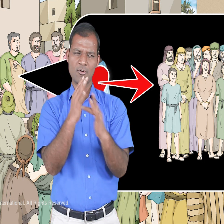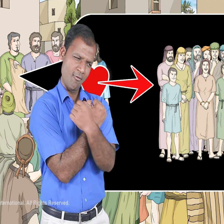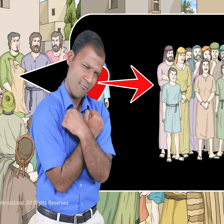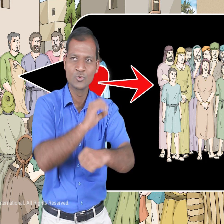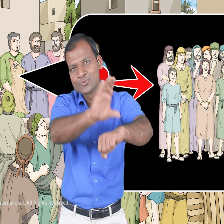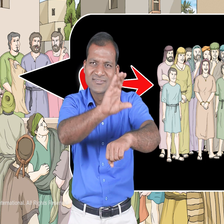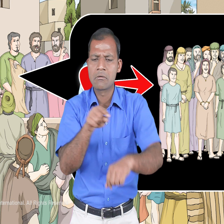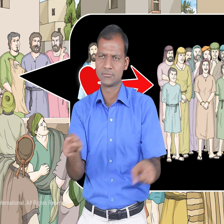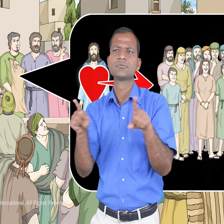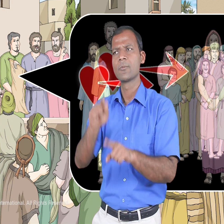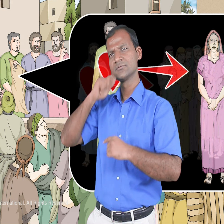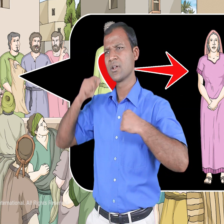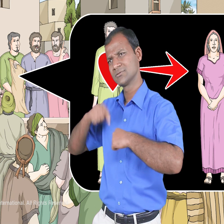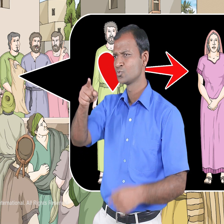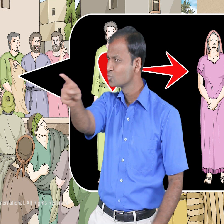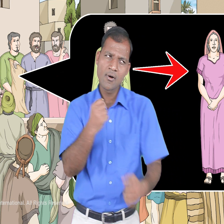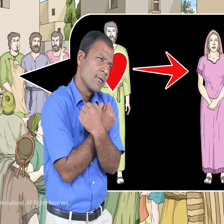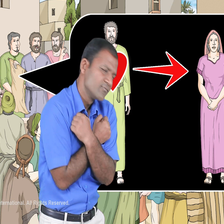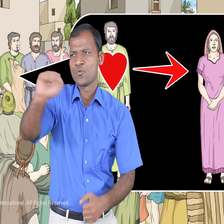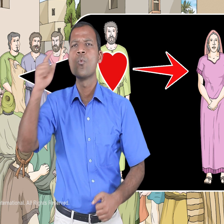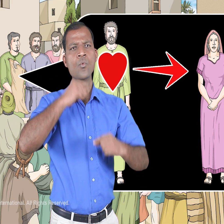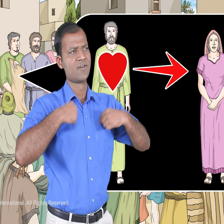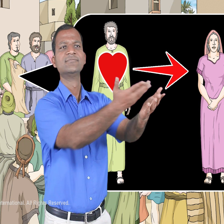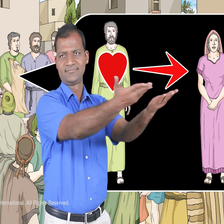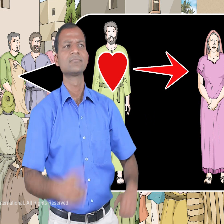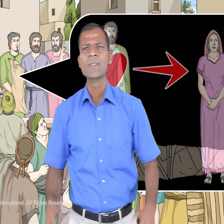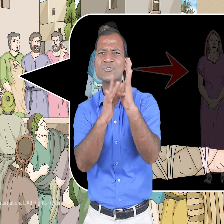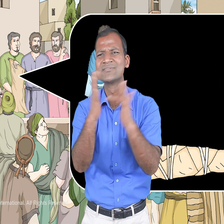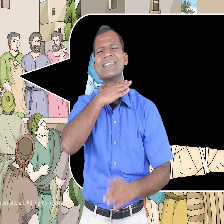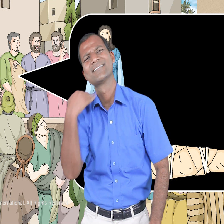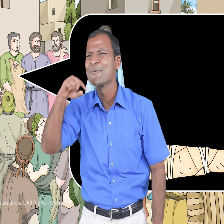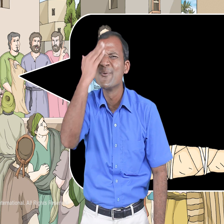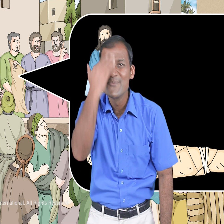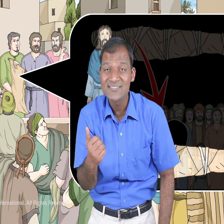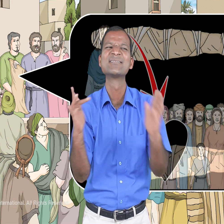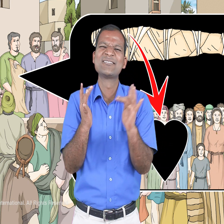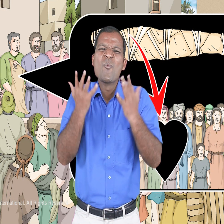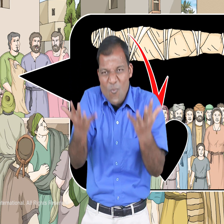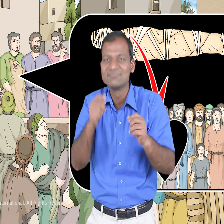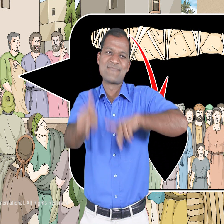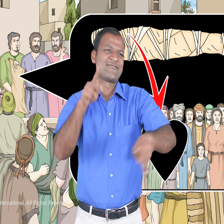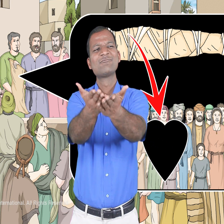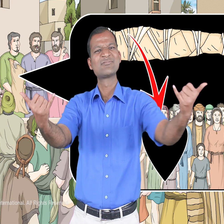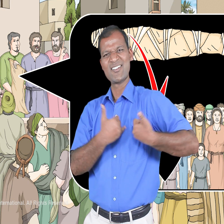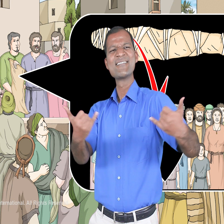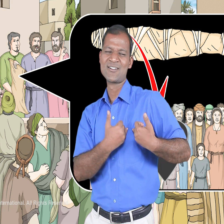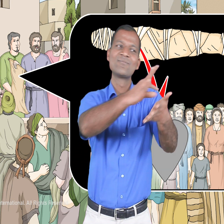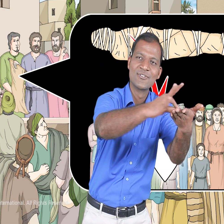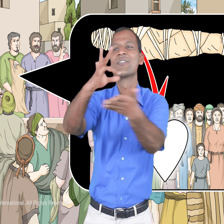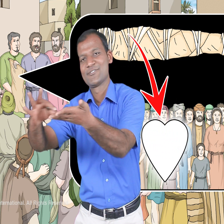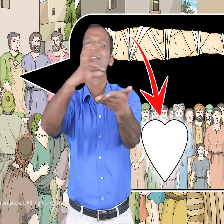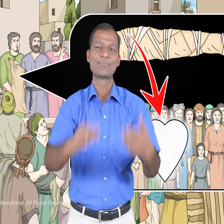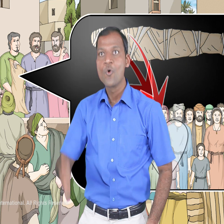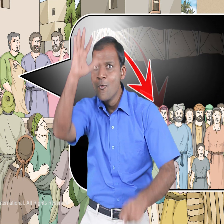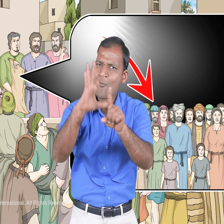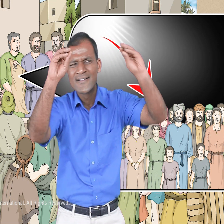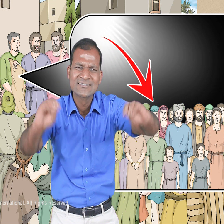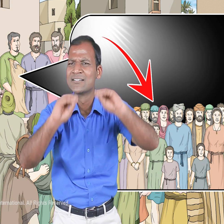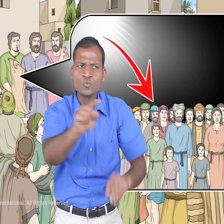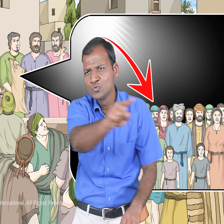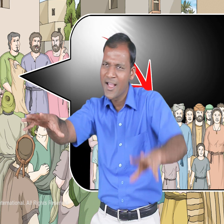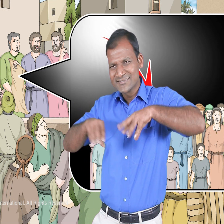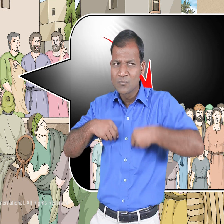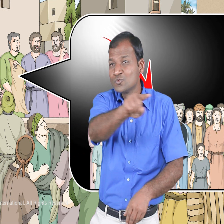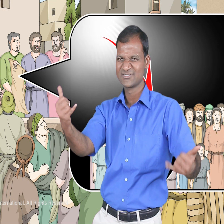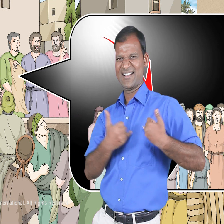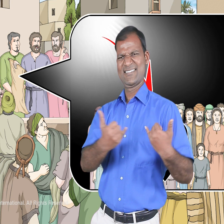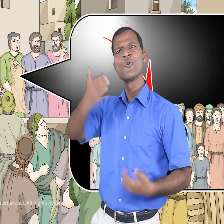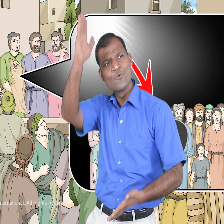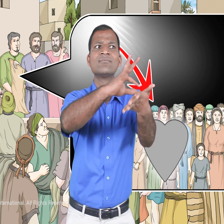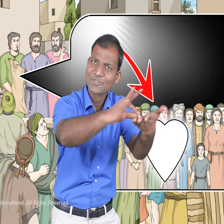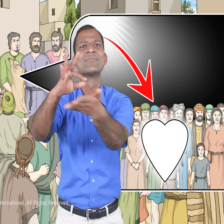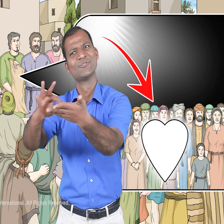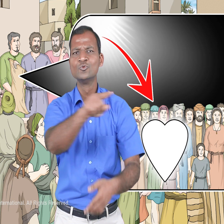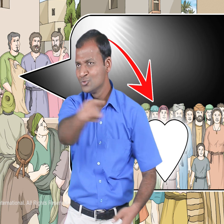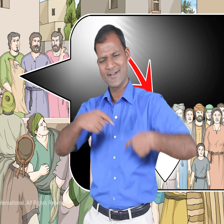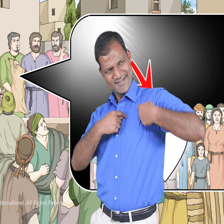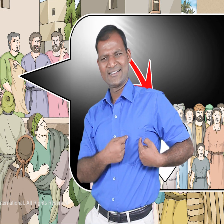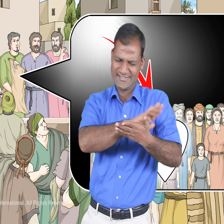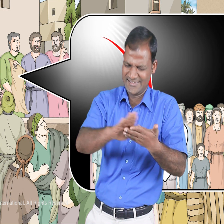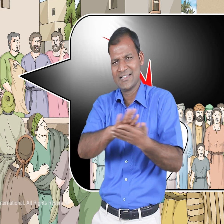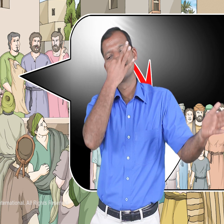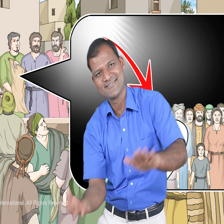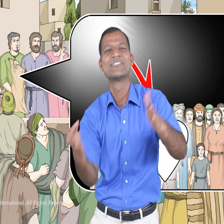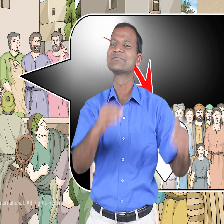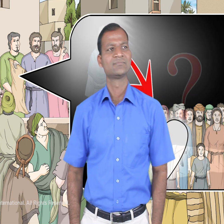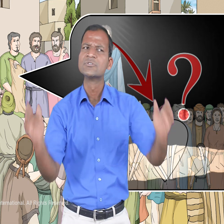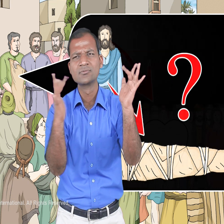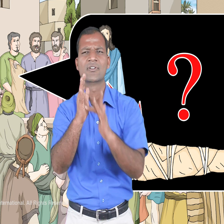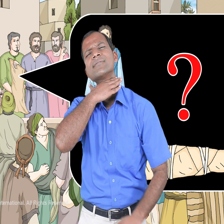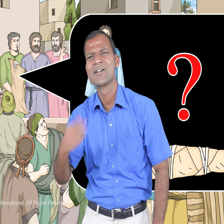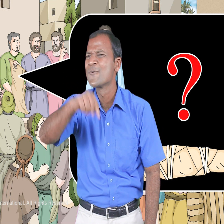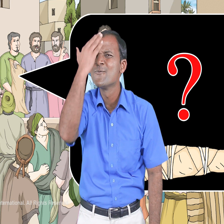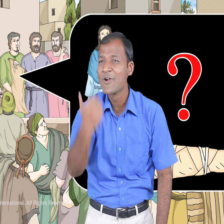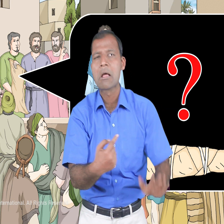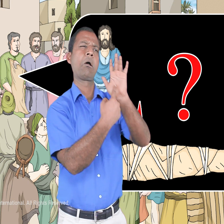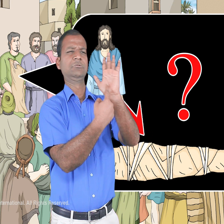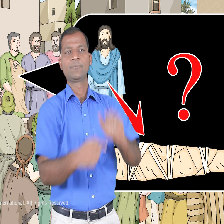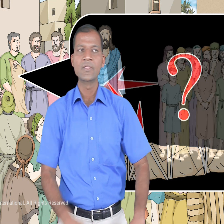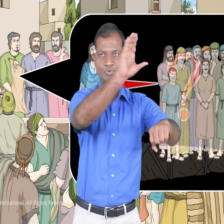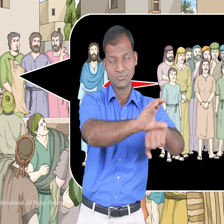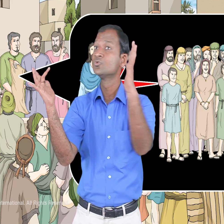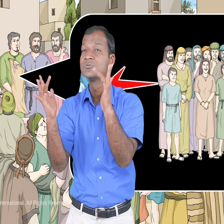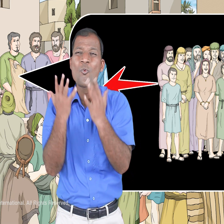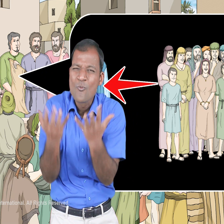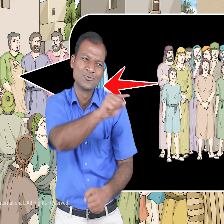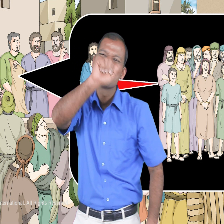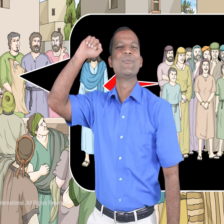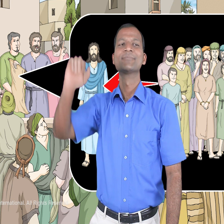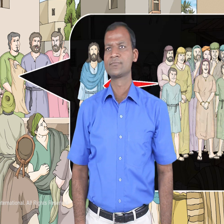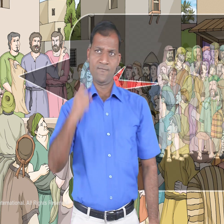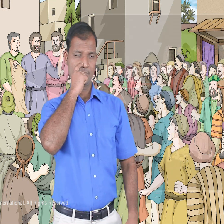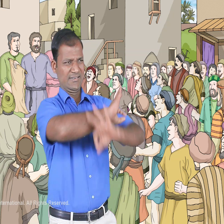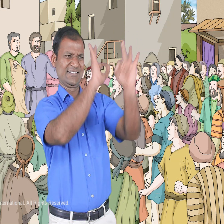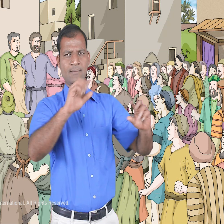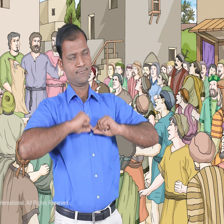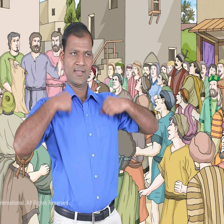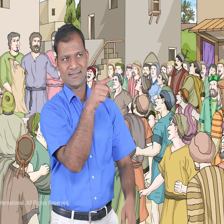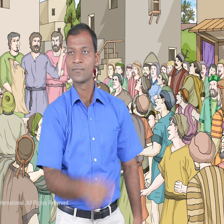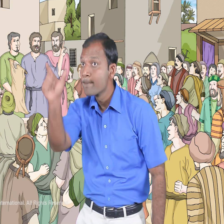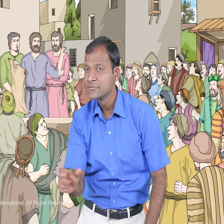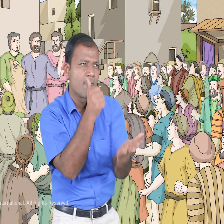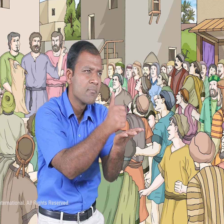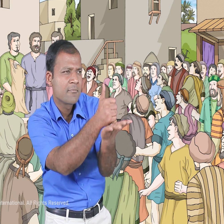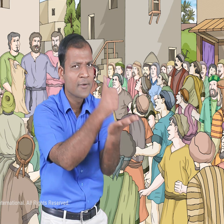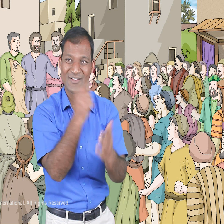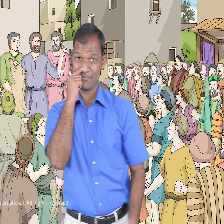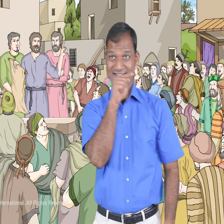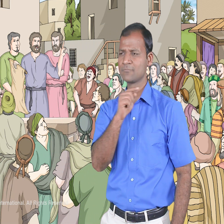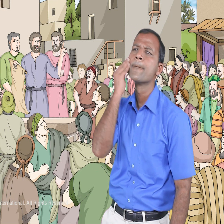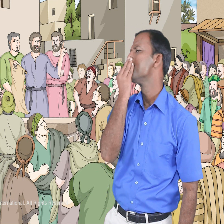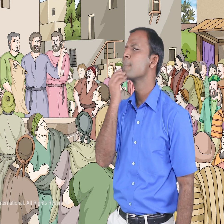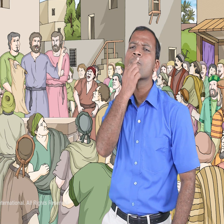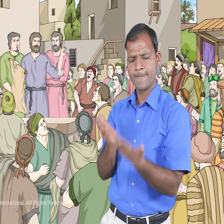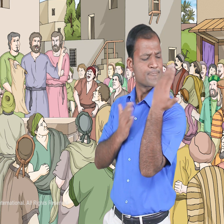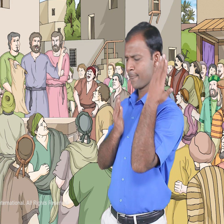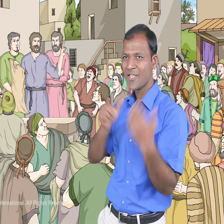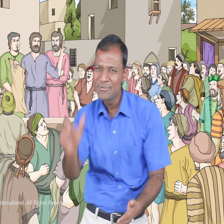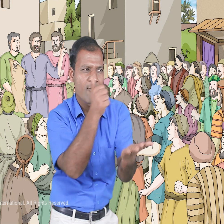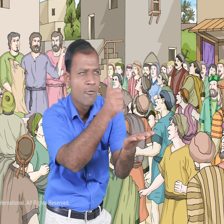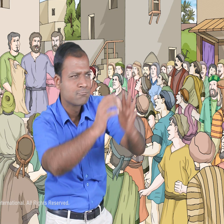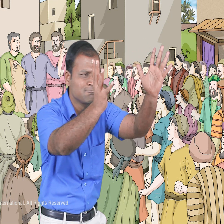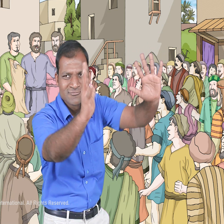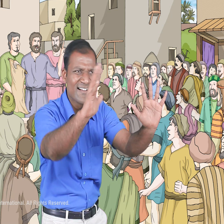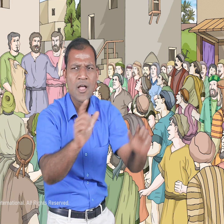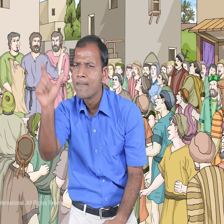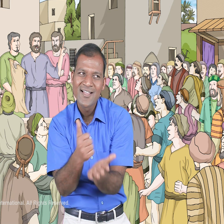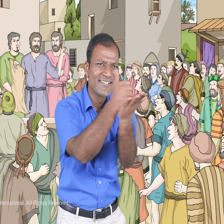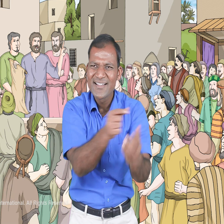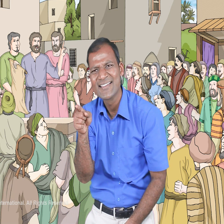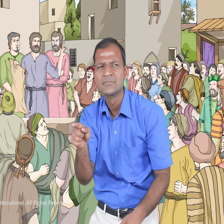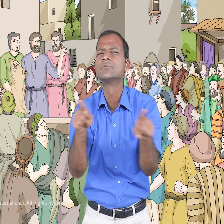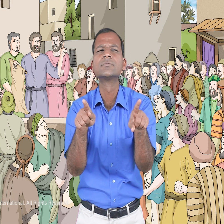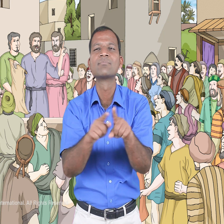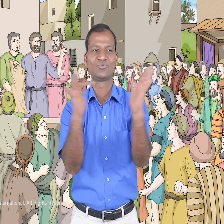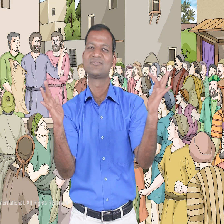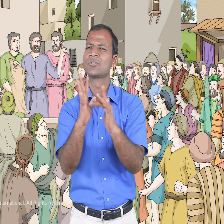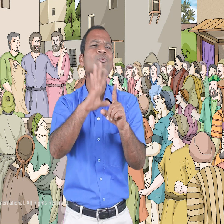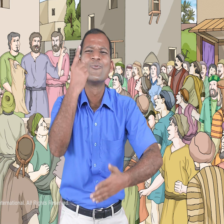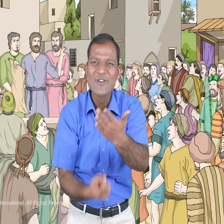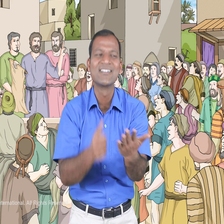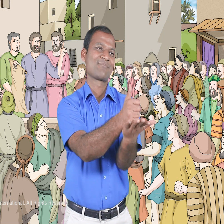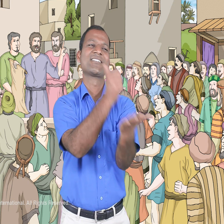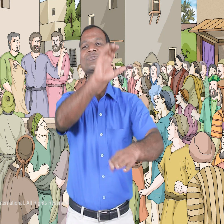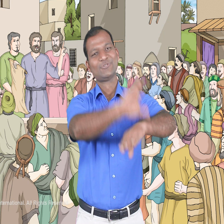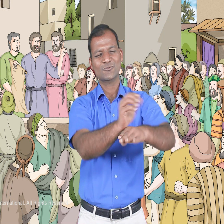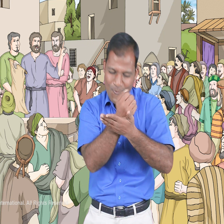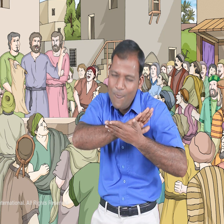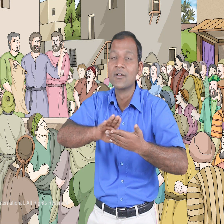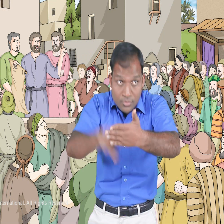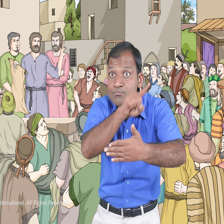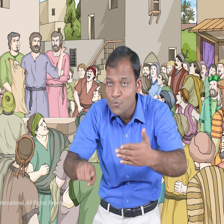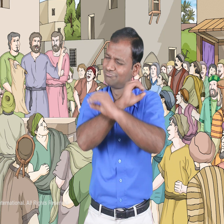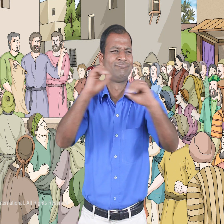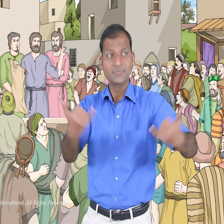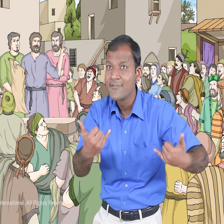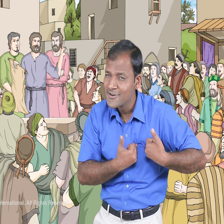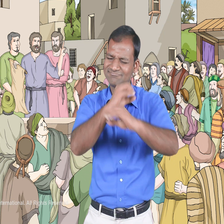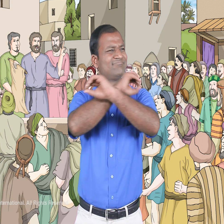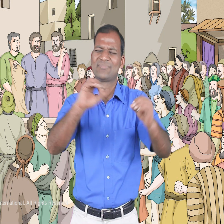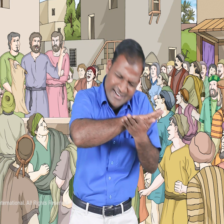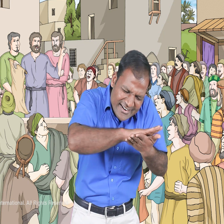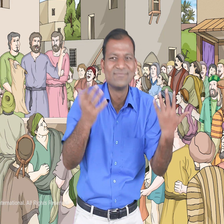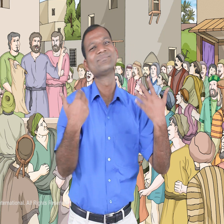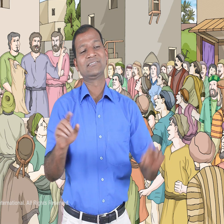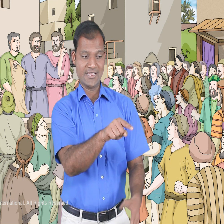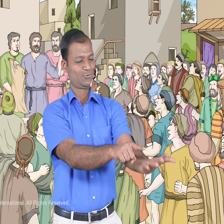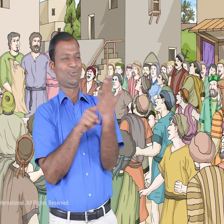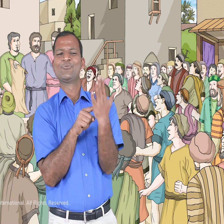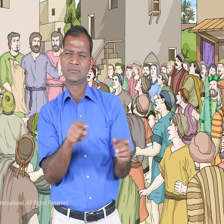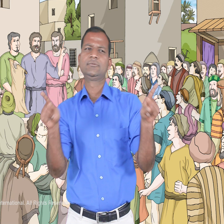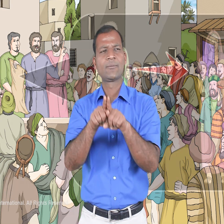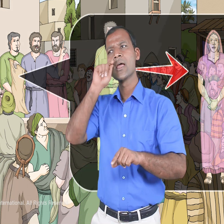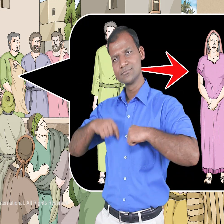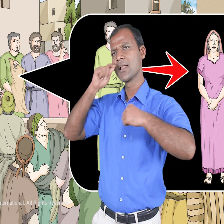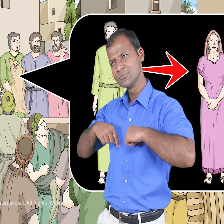Husbands, love your wives, just as Christ loved the church and gave Himself up for her to sanctify her, cleansing her by the washing with water through the word, and to present her to Himself as a glorious church, without stain or wrinkle or any such blemish, but holy and blameless.